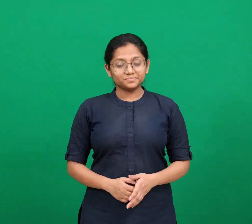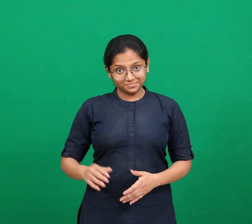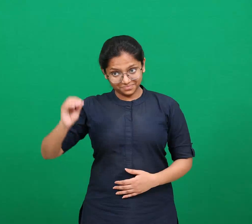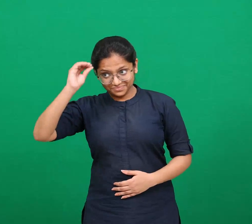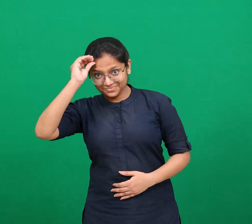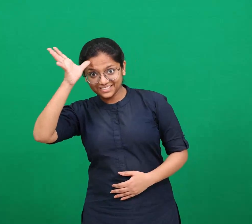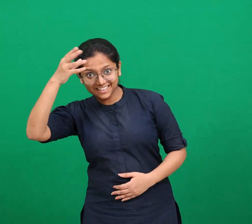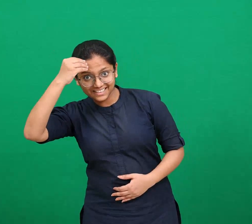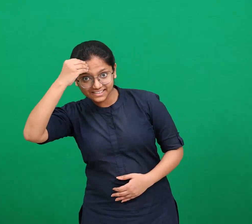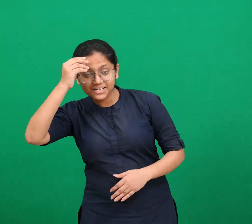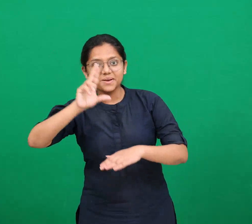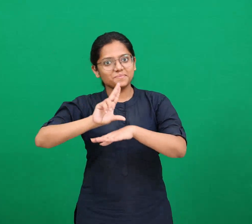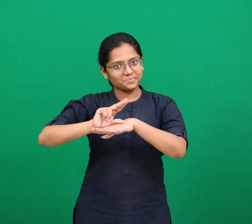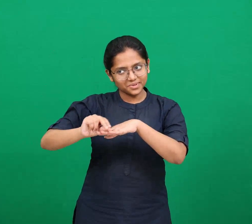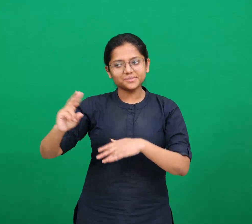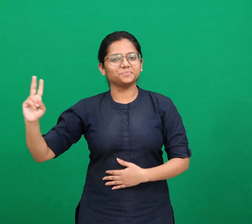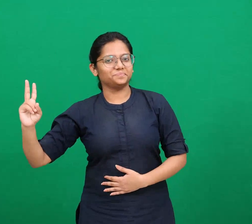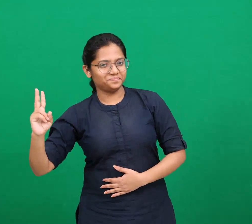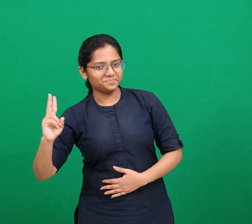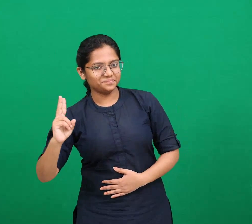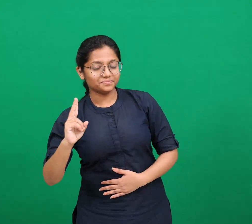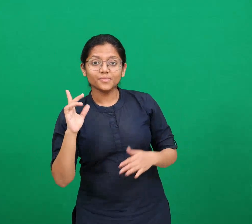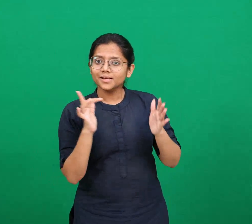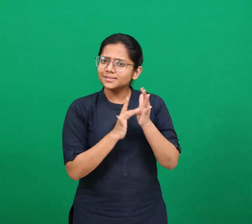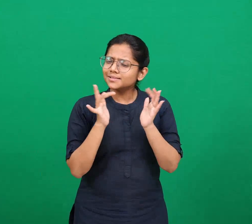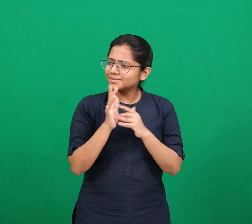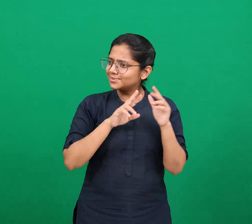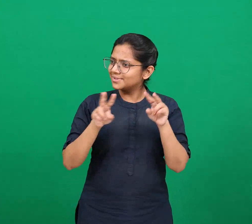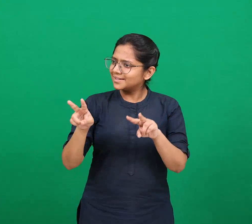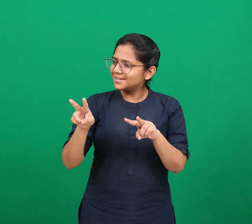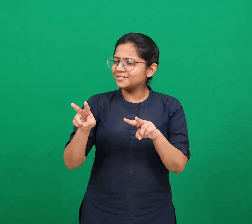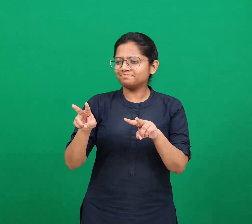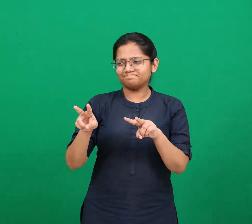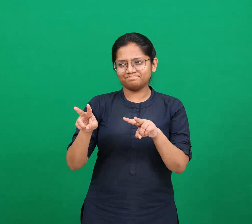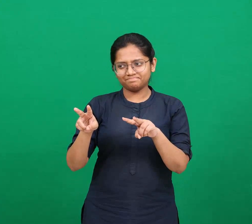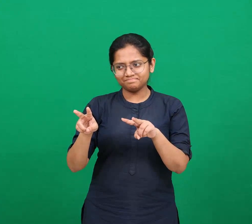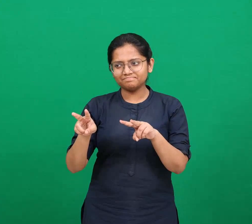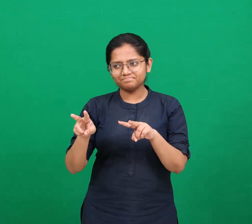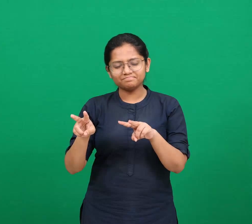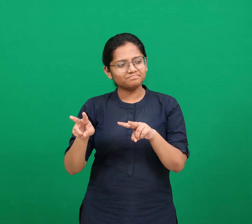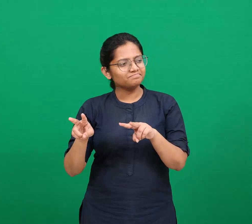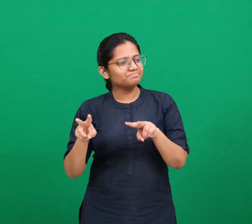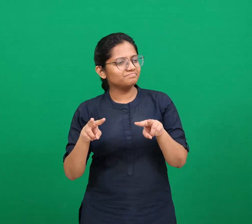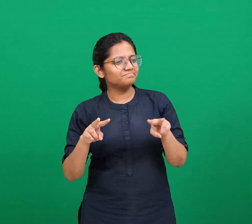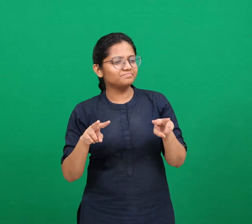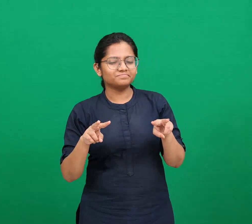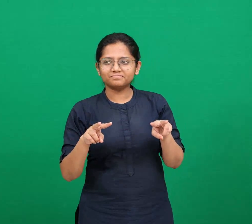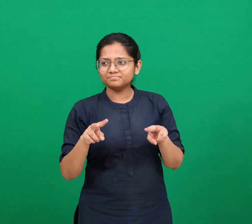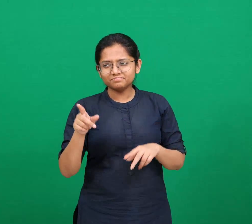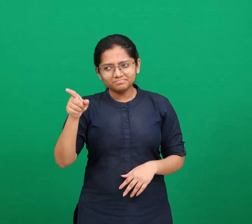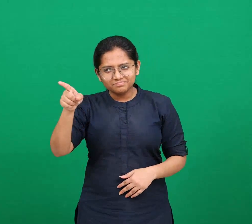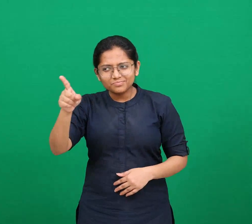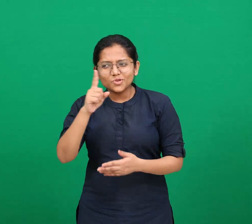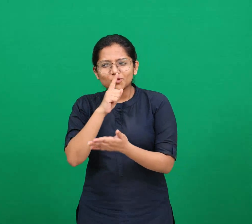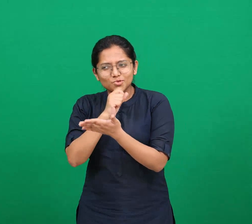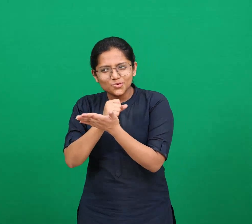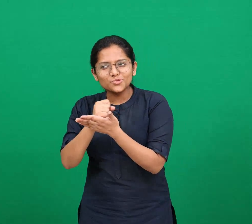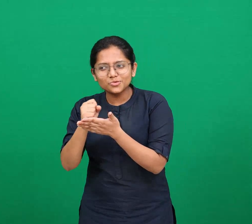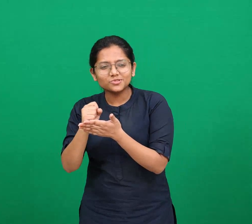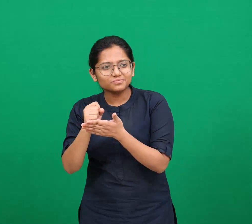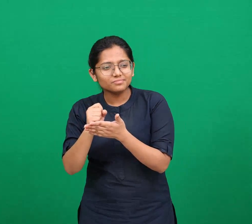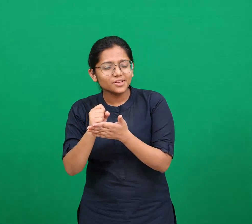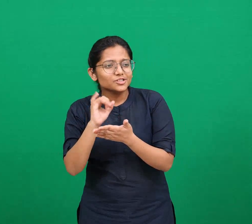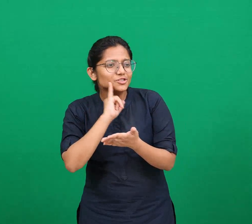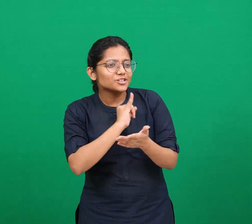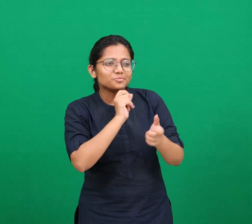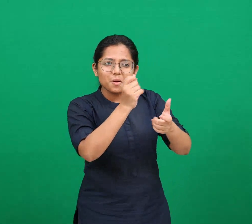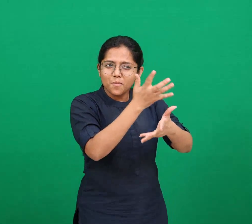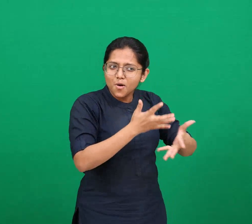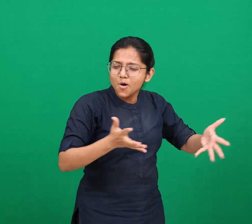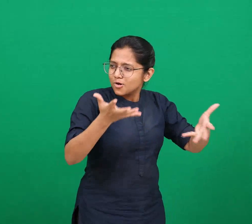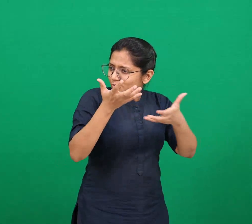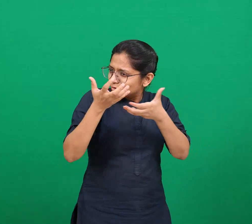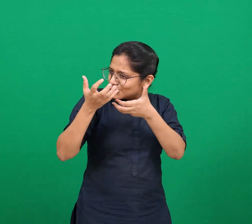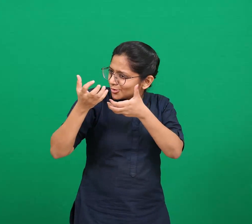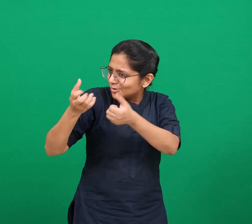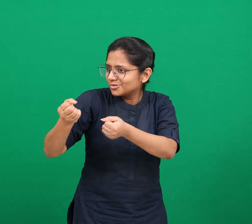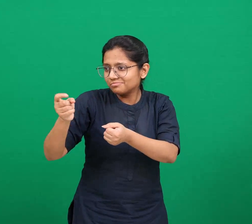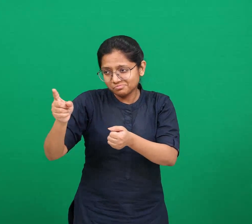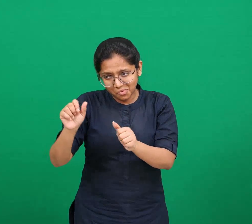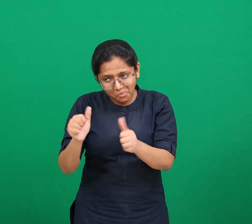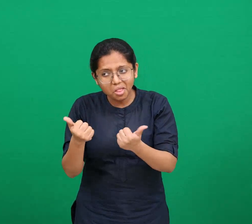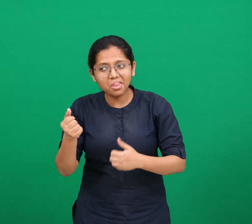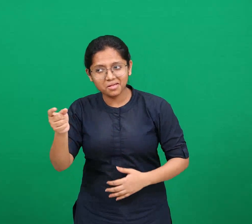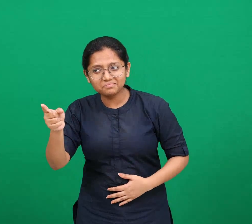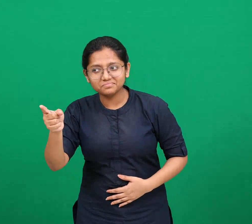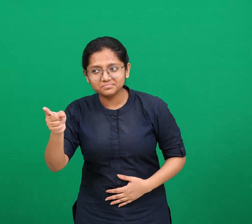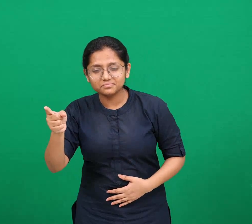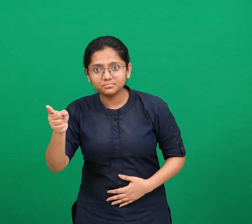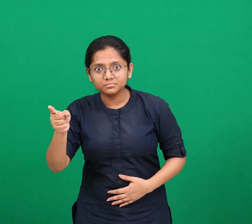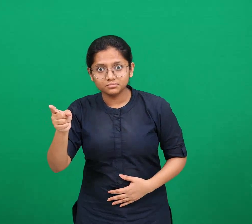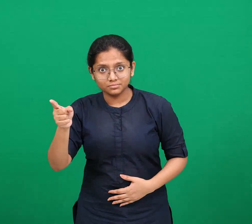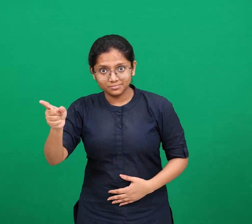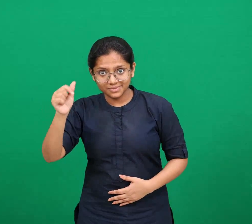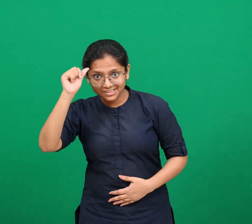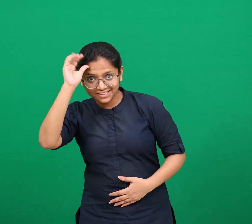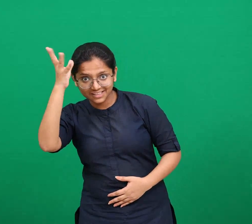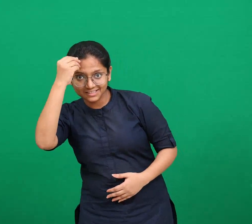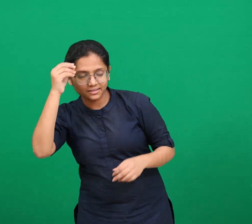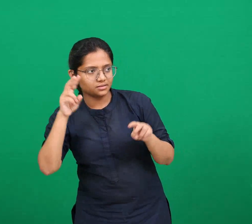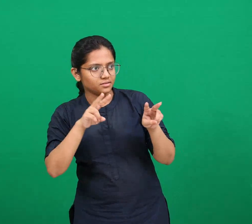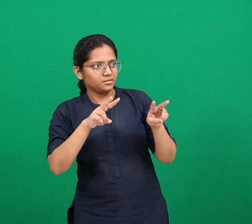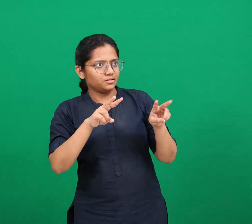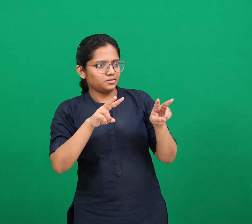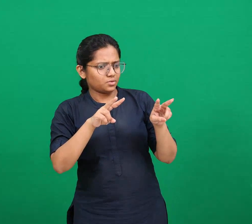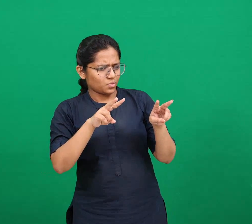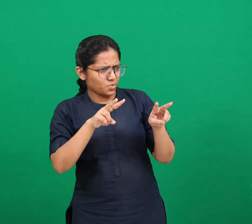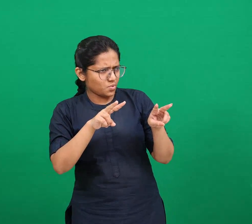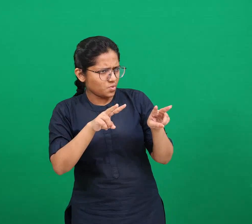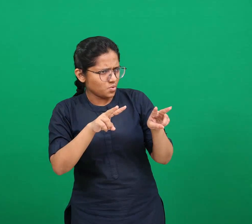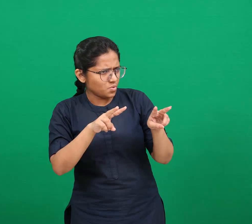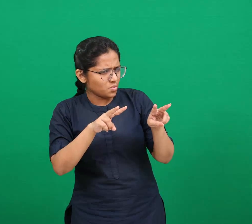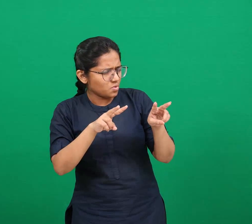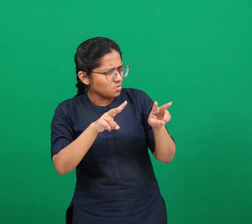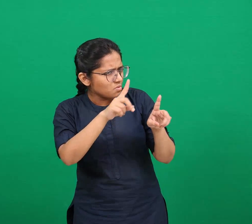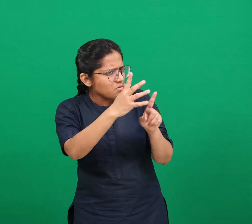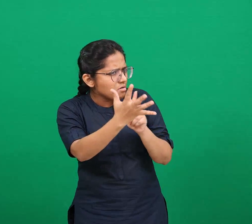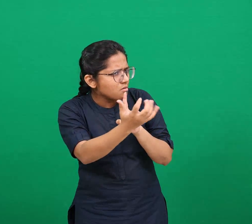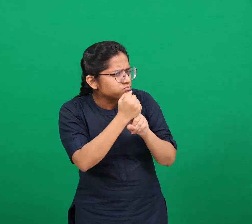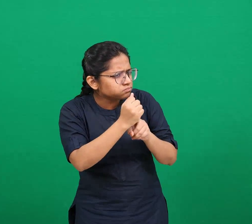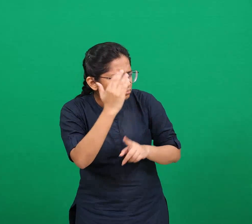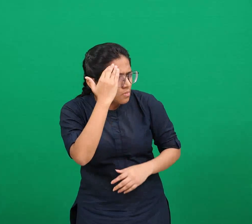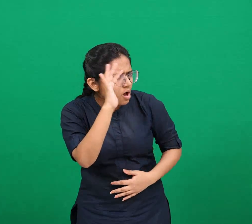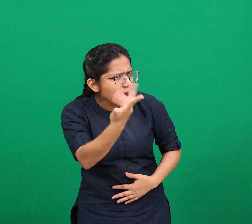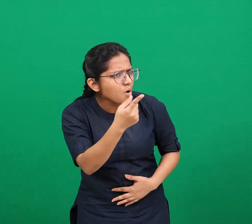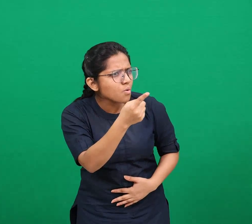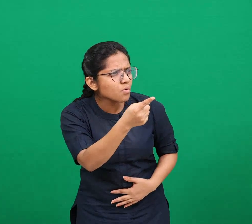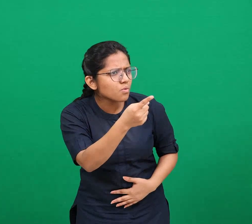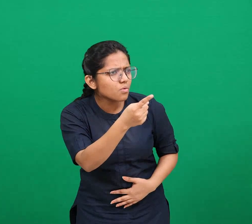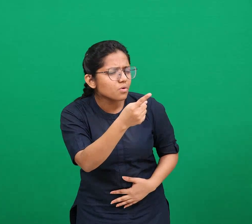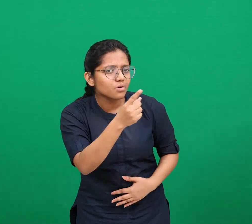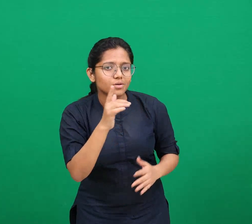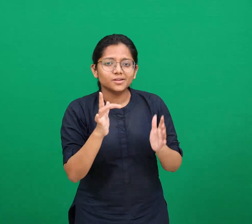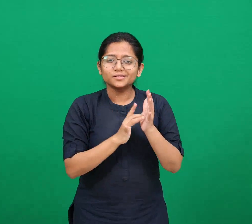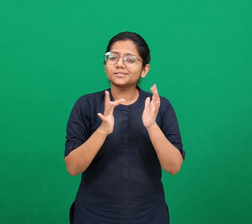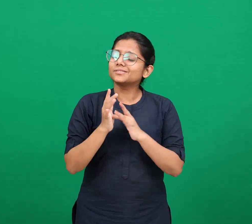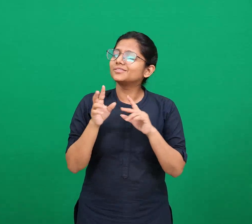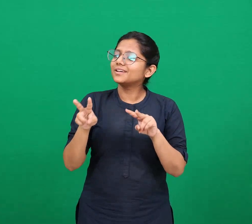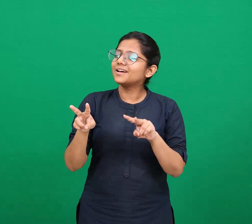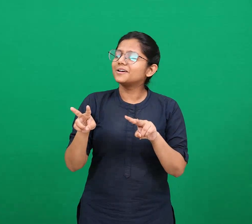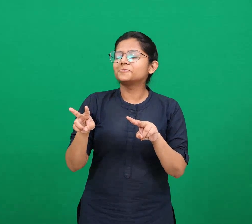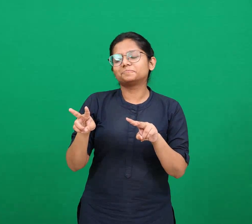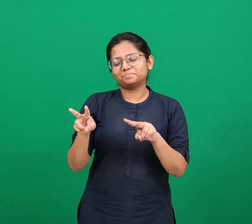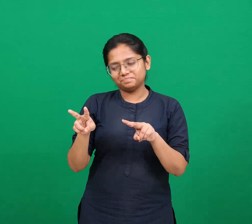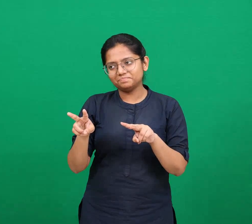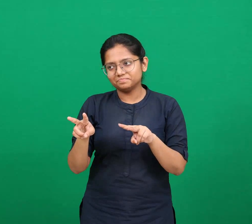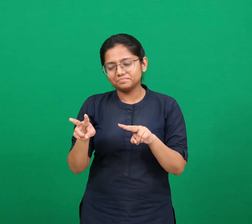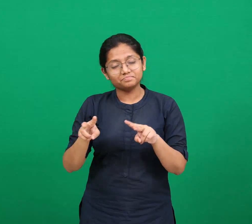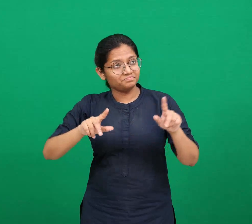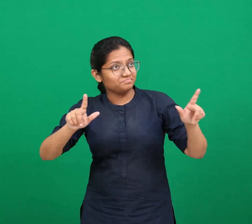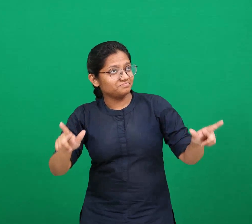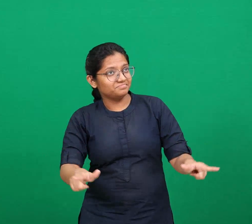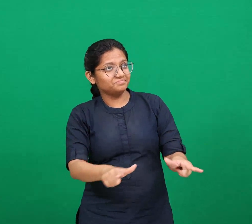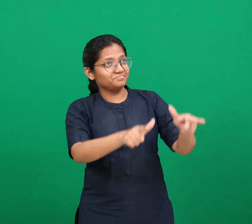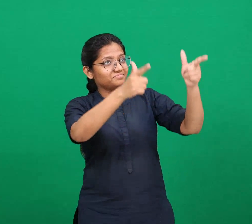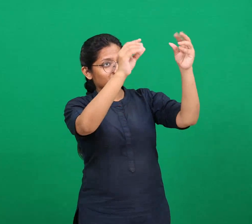When Jesus saw Nathanael approaching, He said of him, "Here is a true Israelite, in whom there is no deceit."